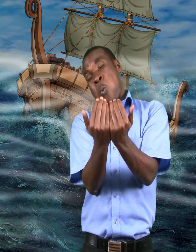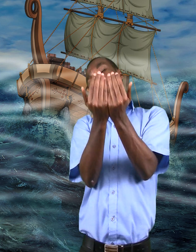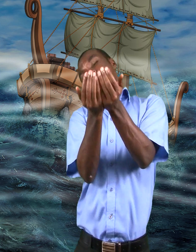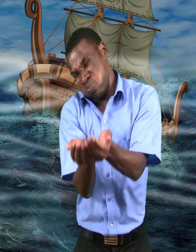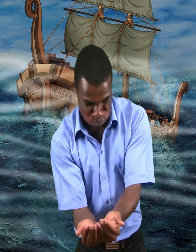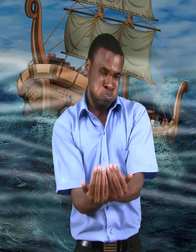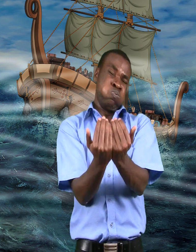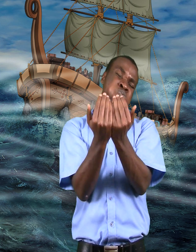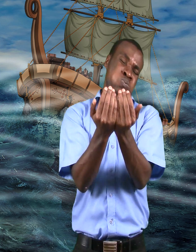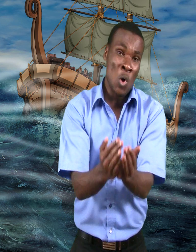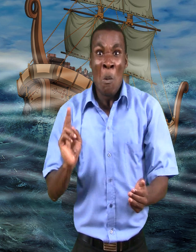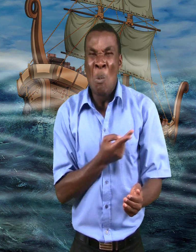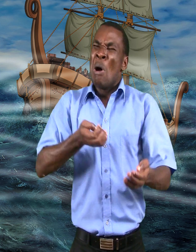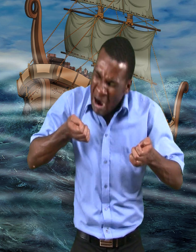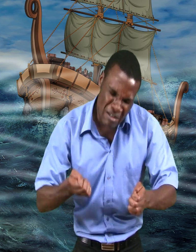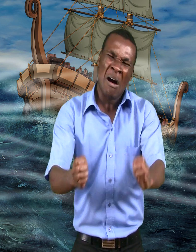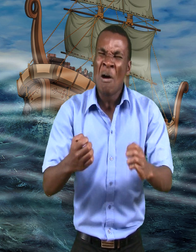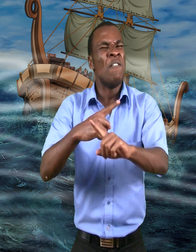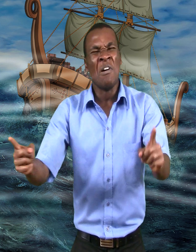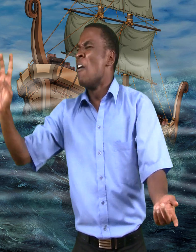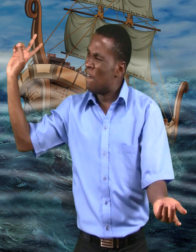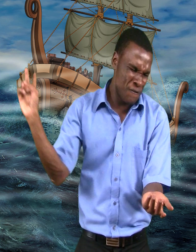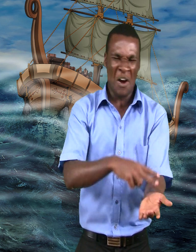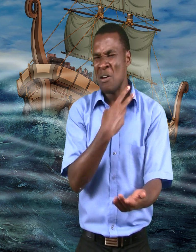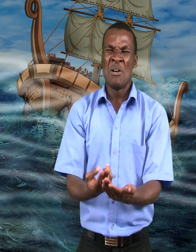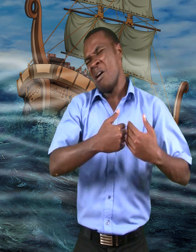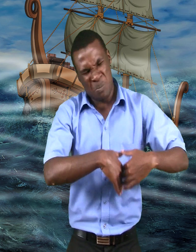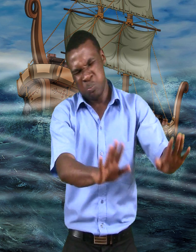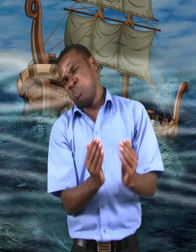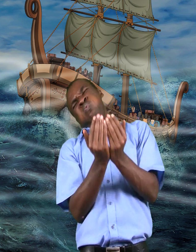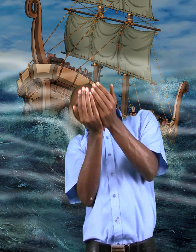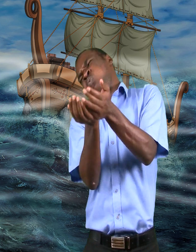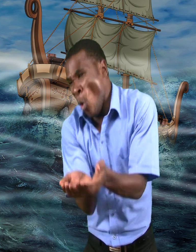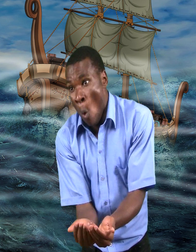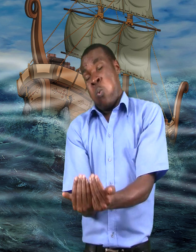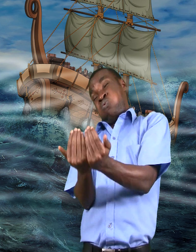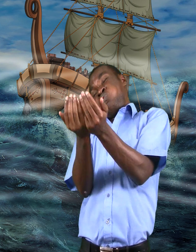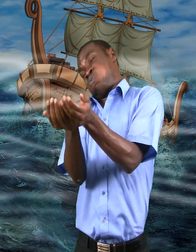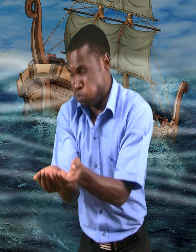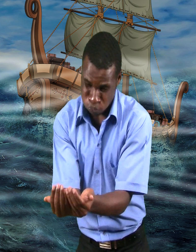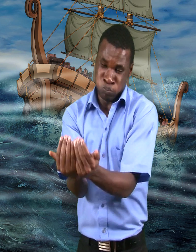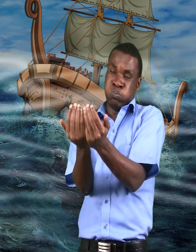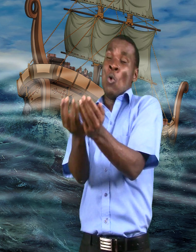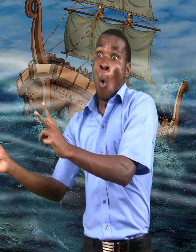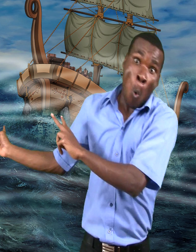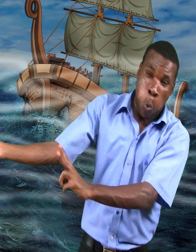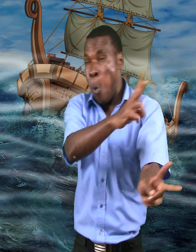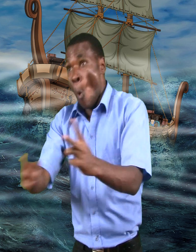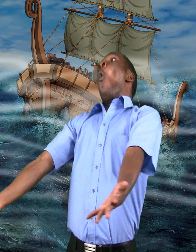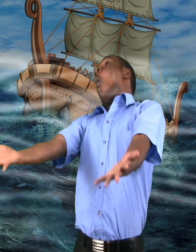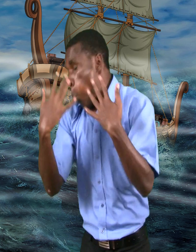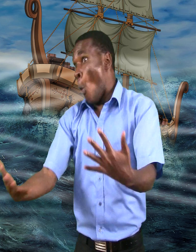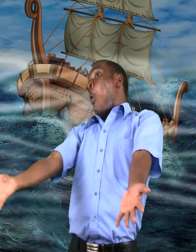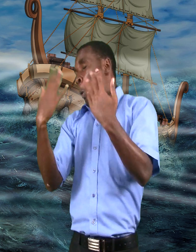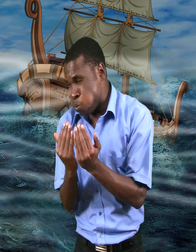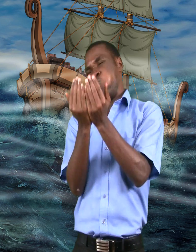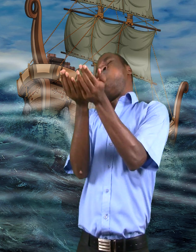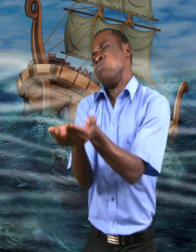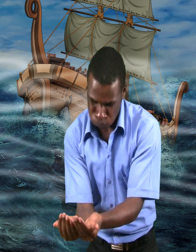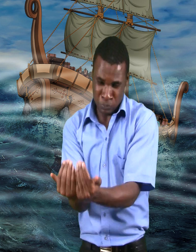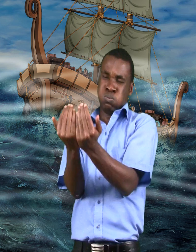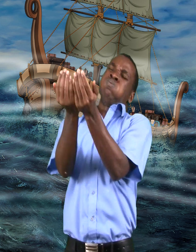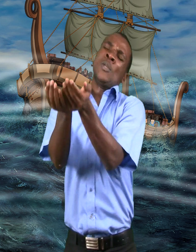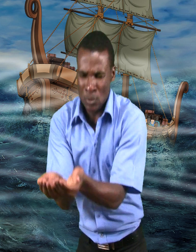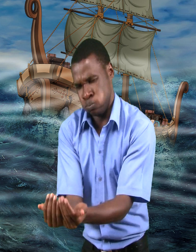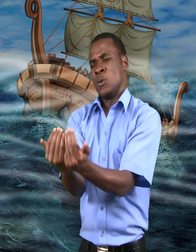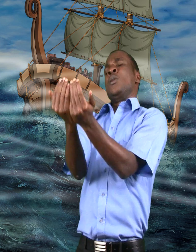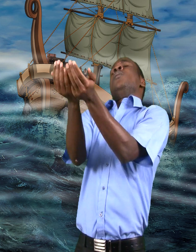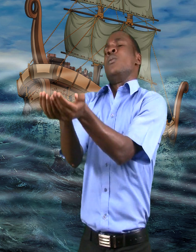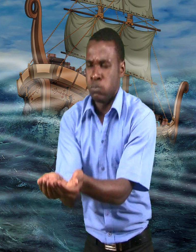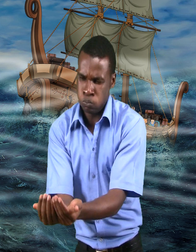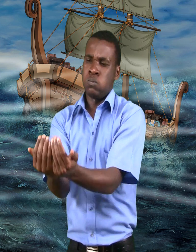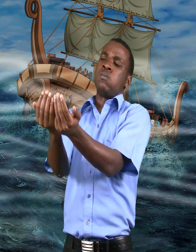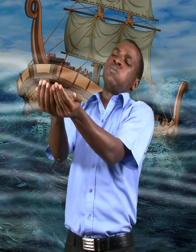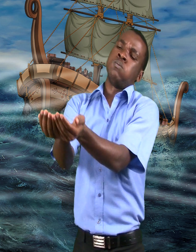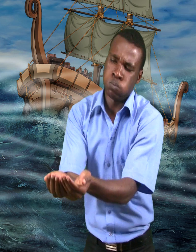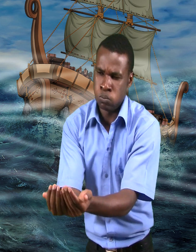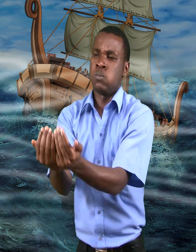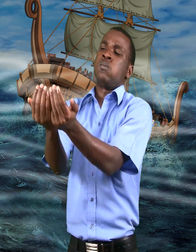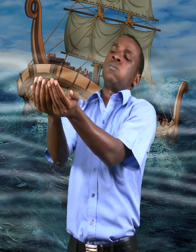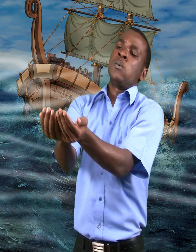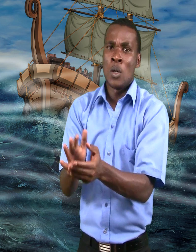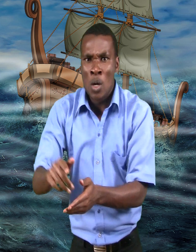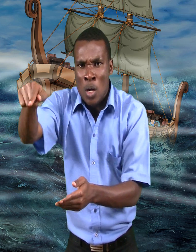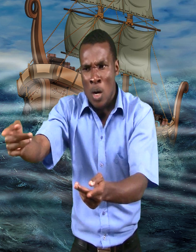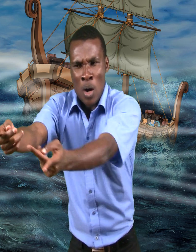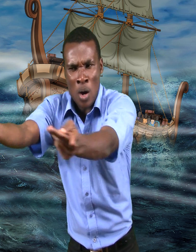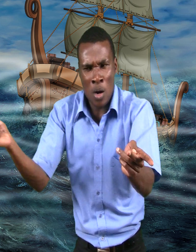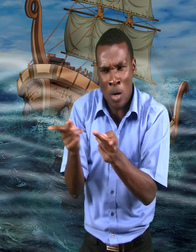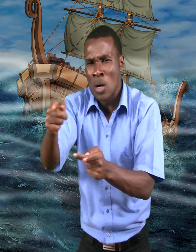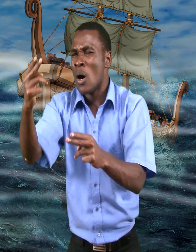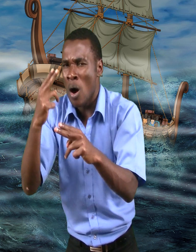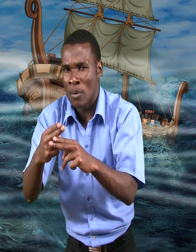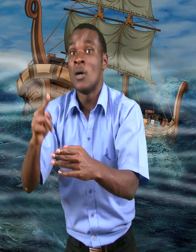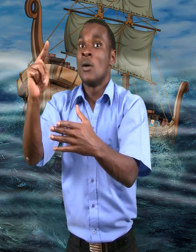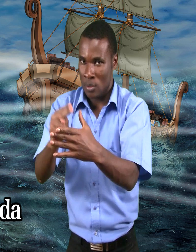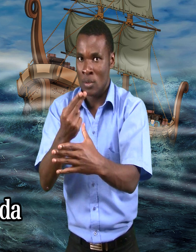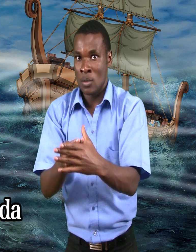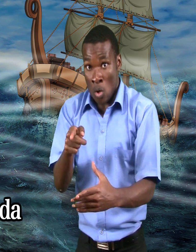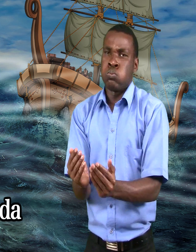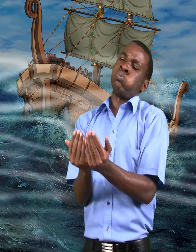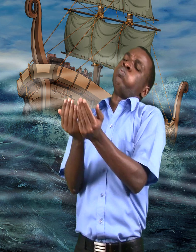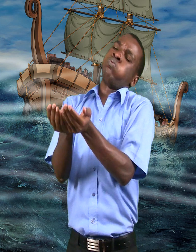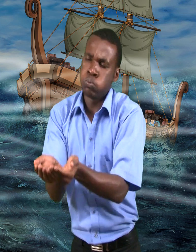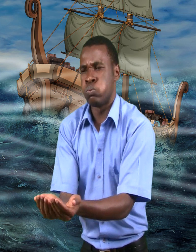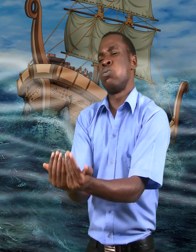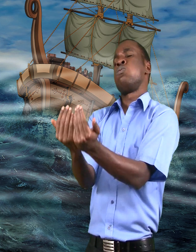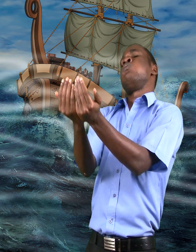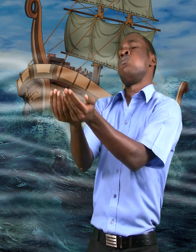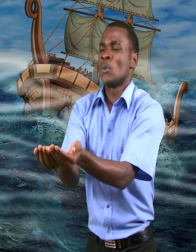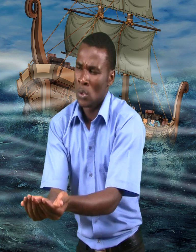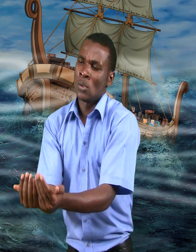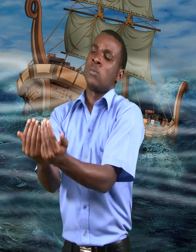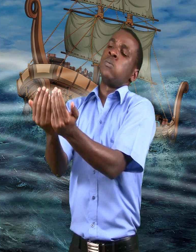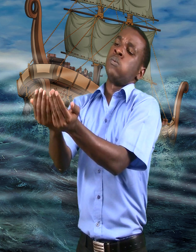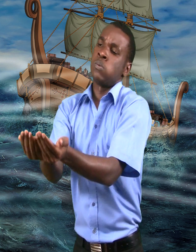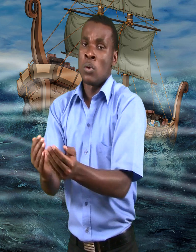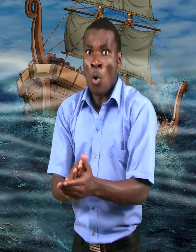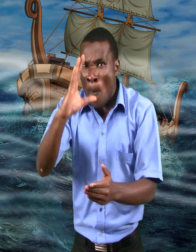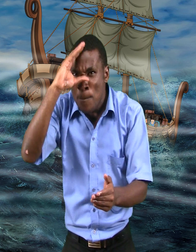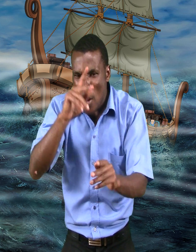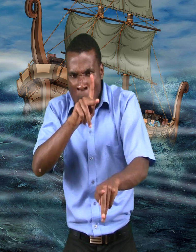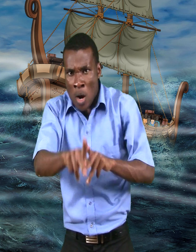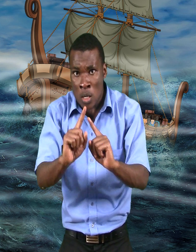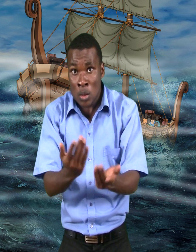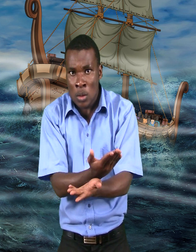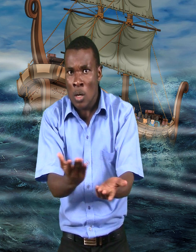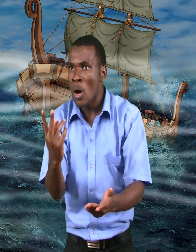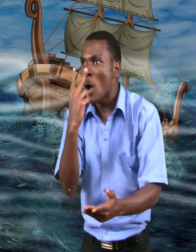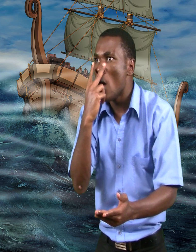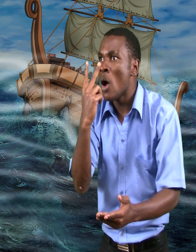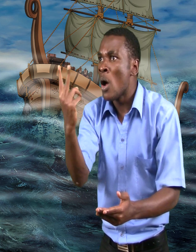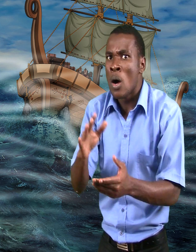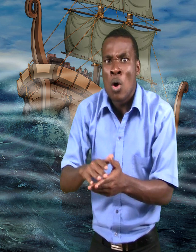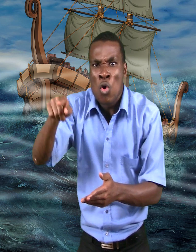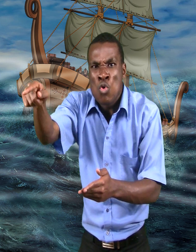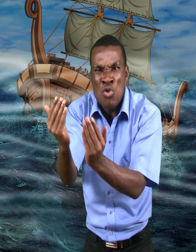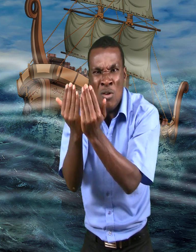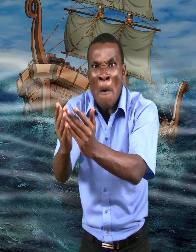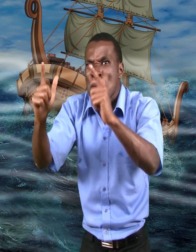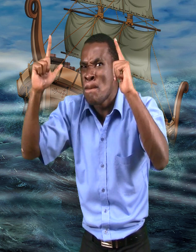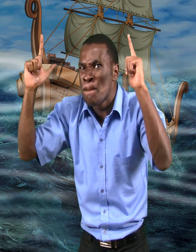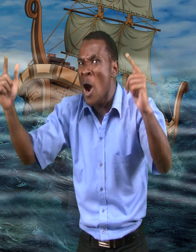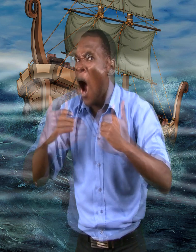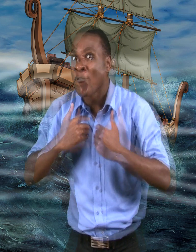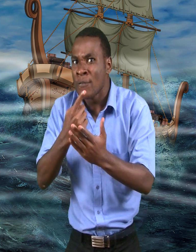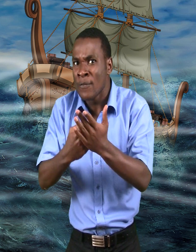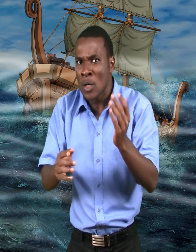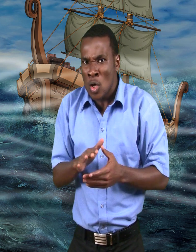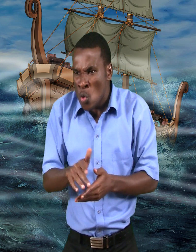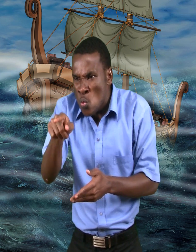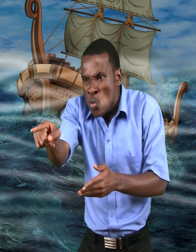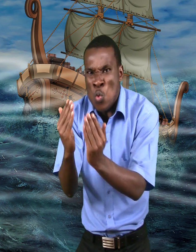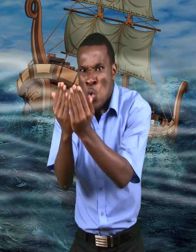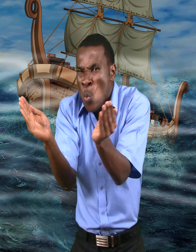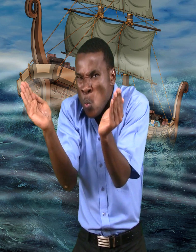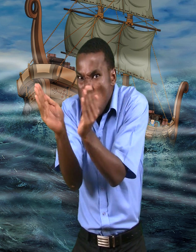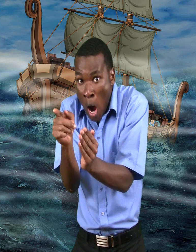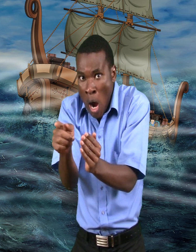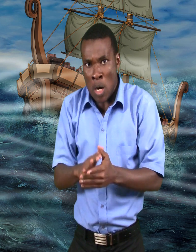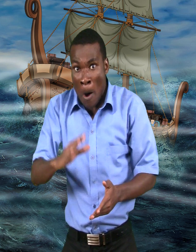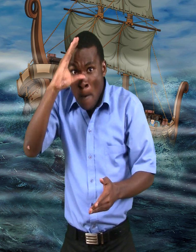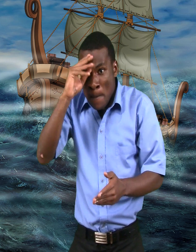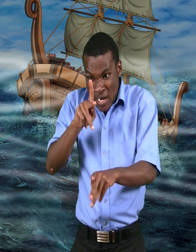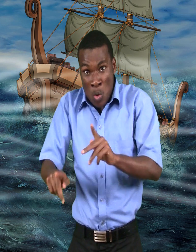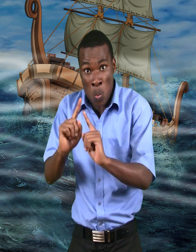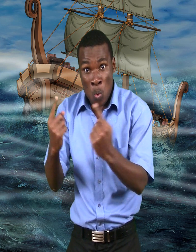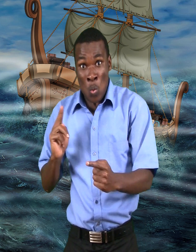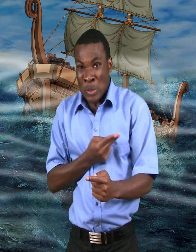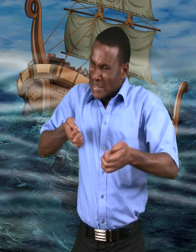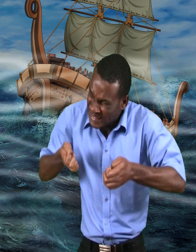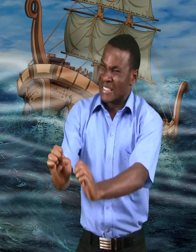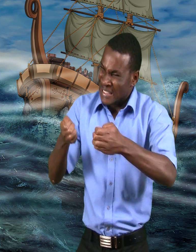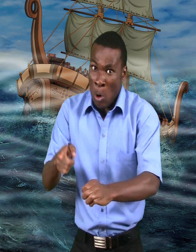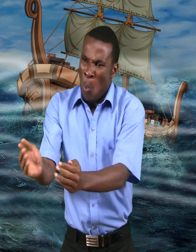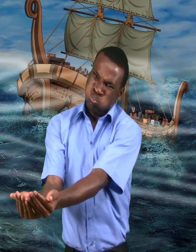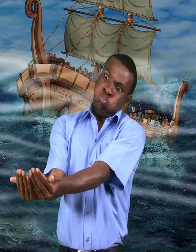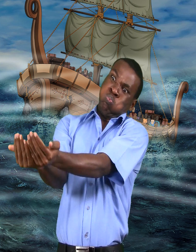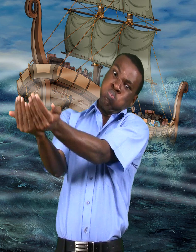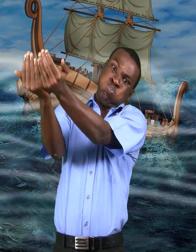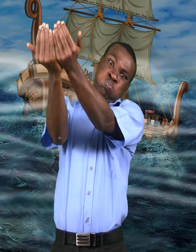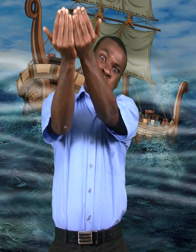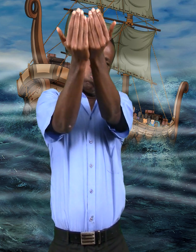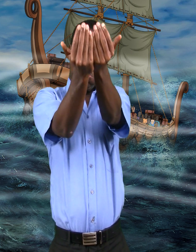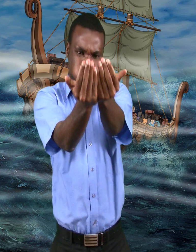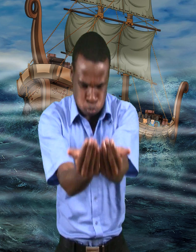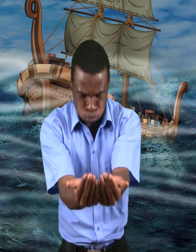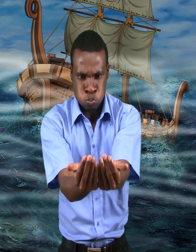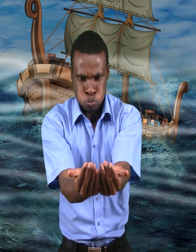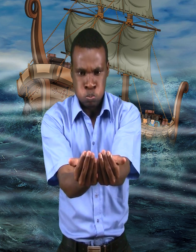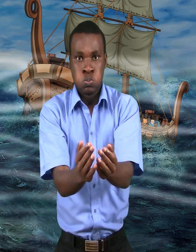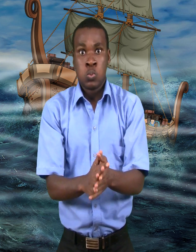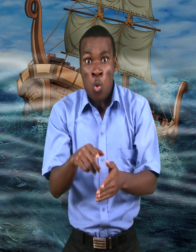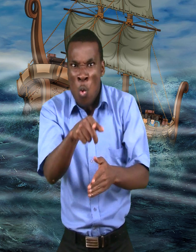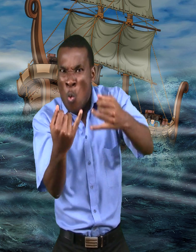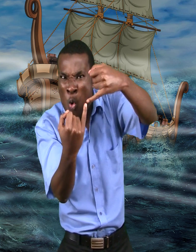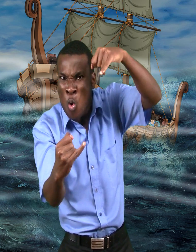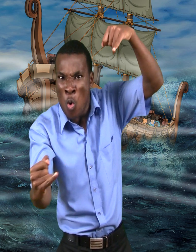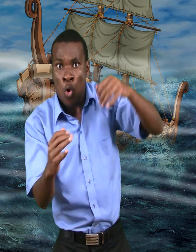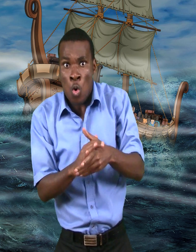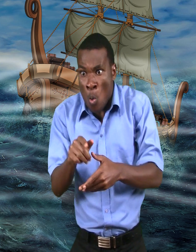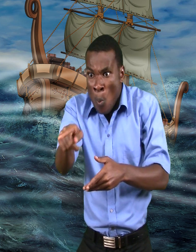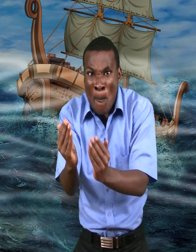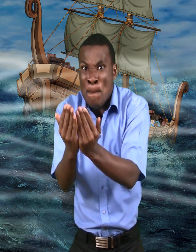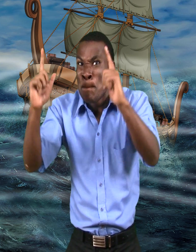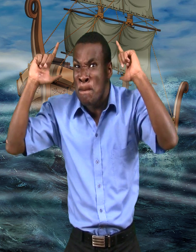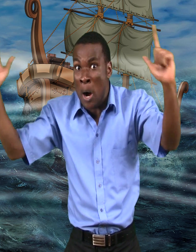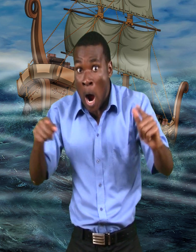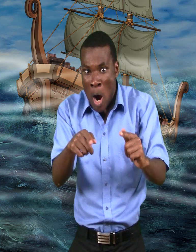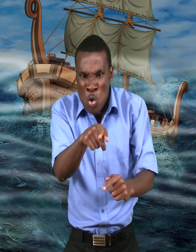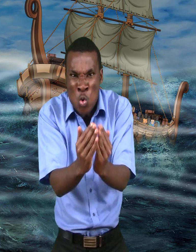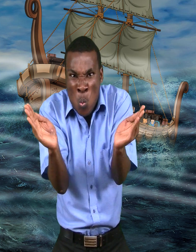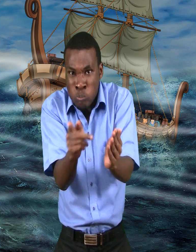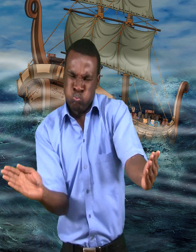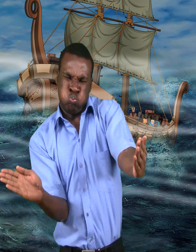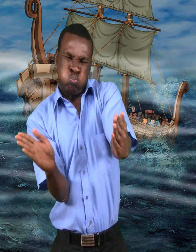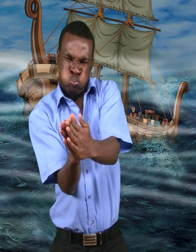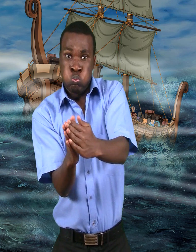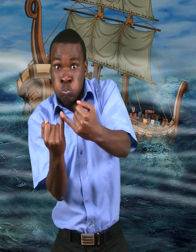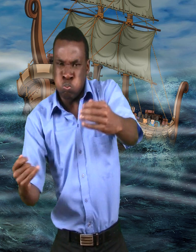Passing to the lee of a small island called Cauda, we barely managed to secure the lifeboat. After hoisting it up, the crew used ropes to undergird the ship.